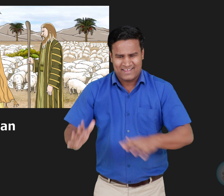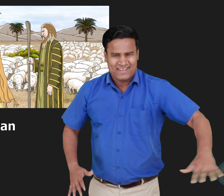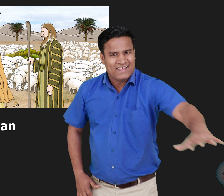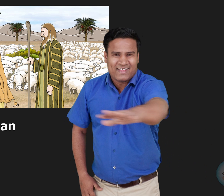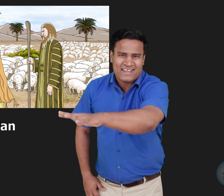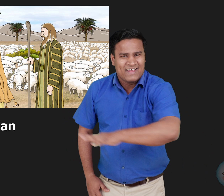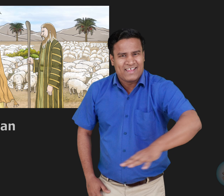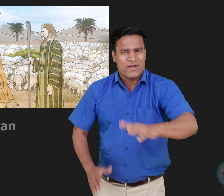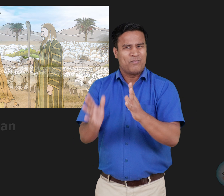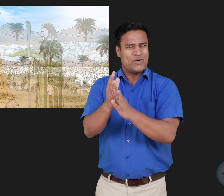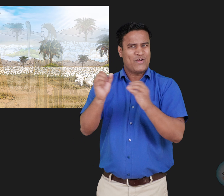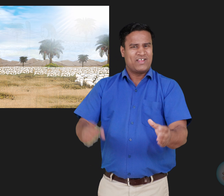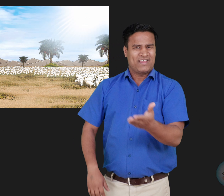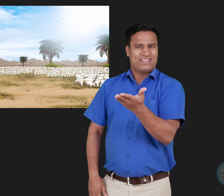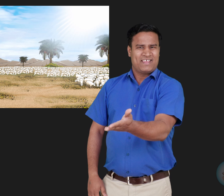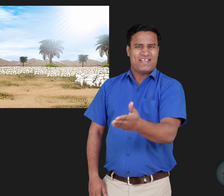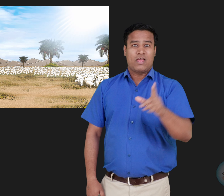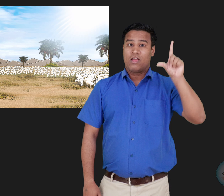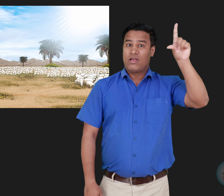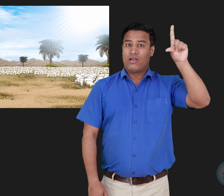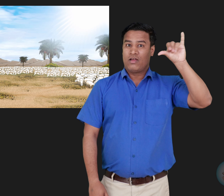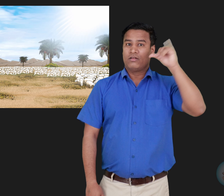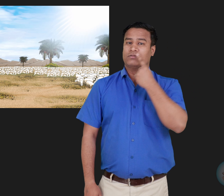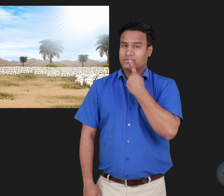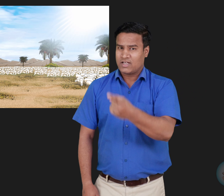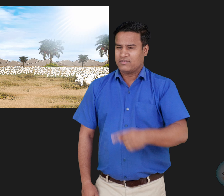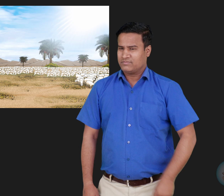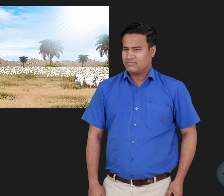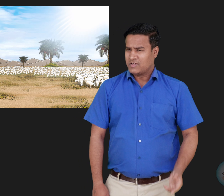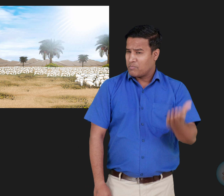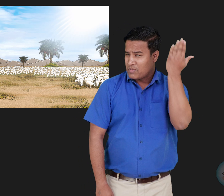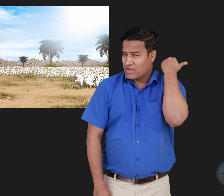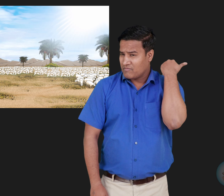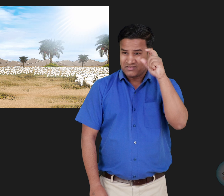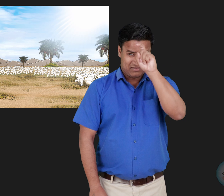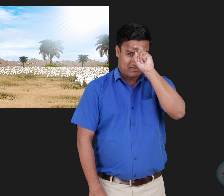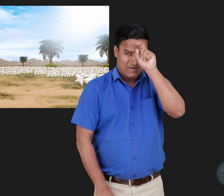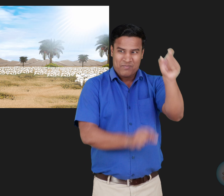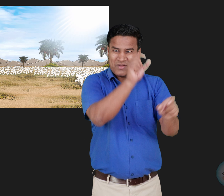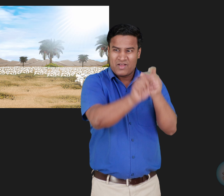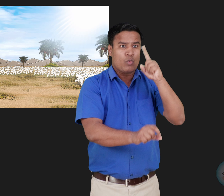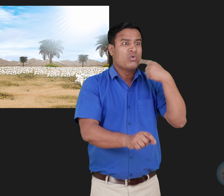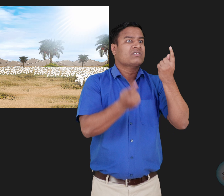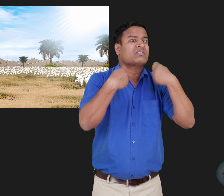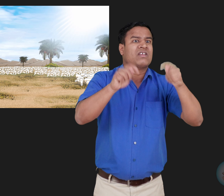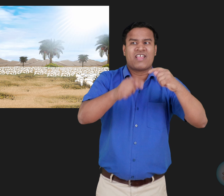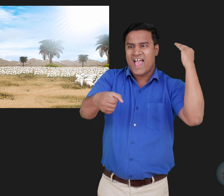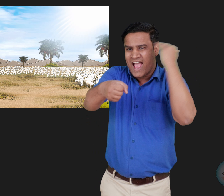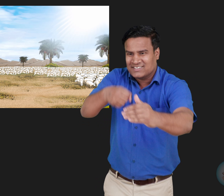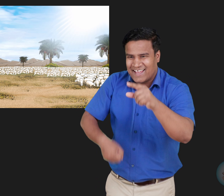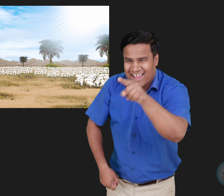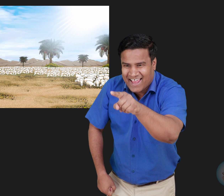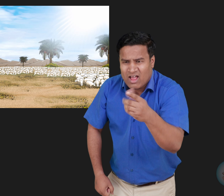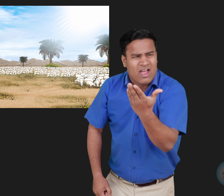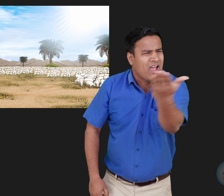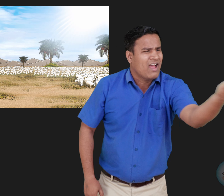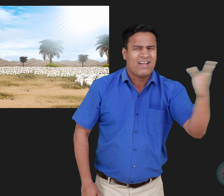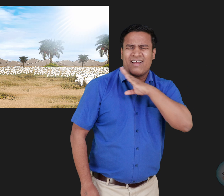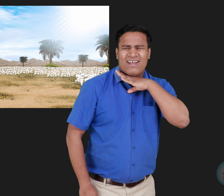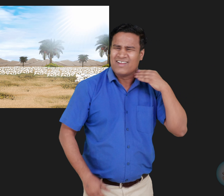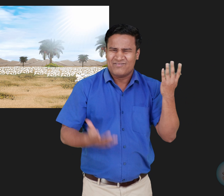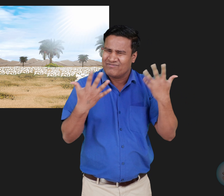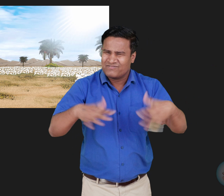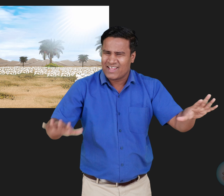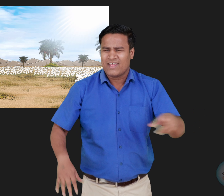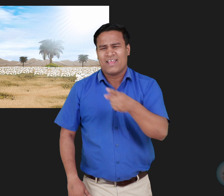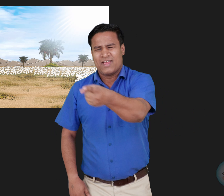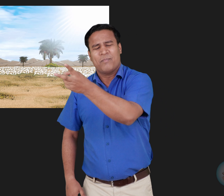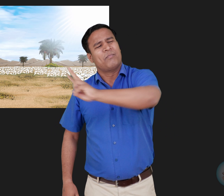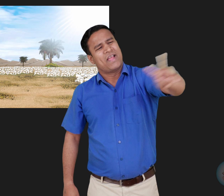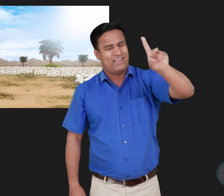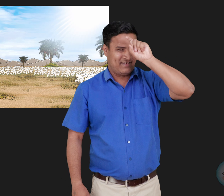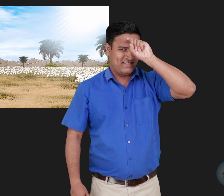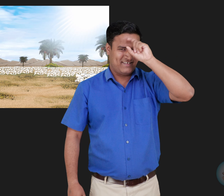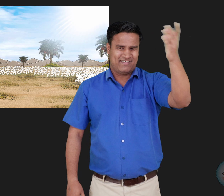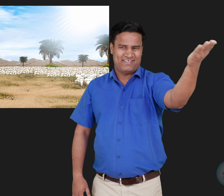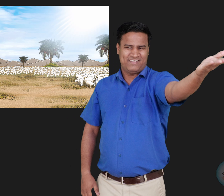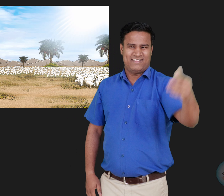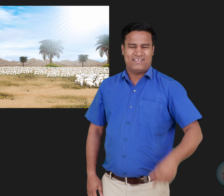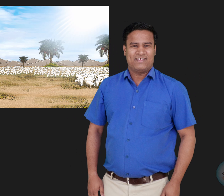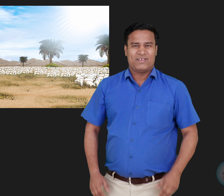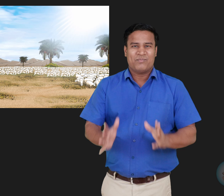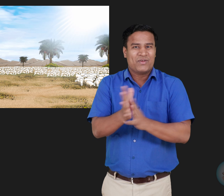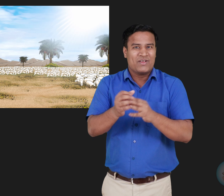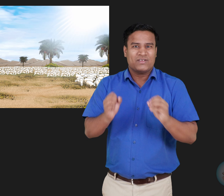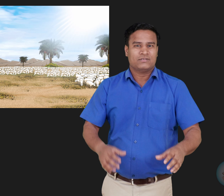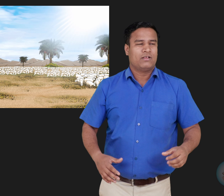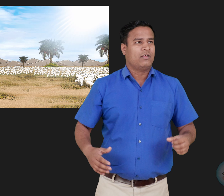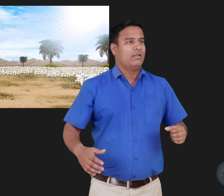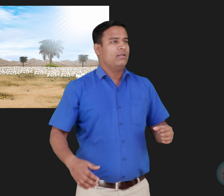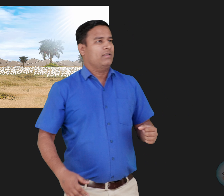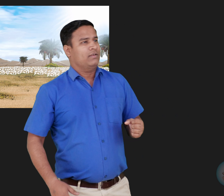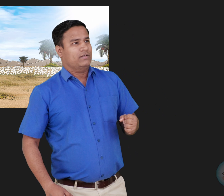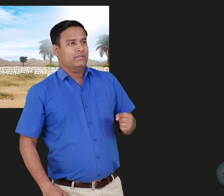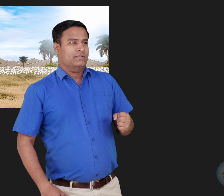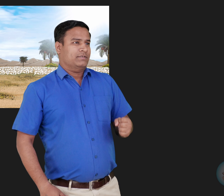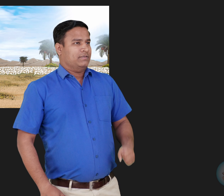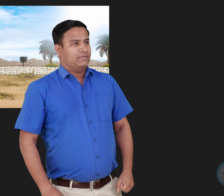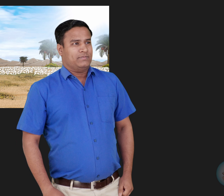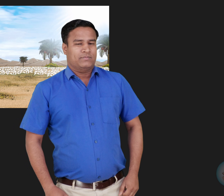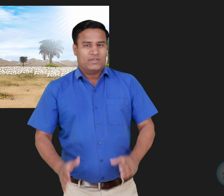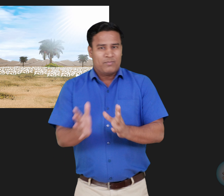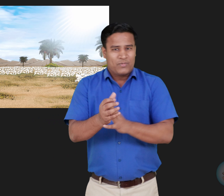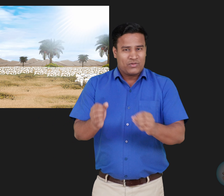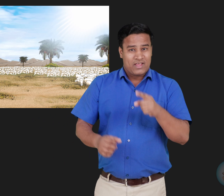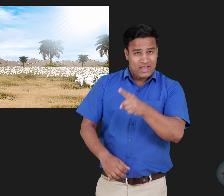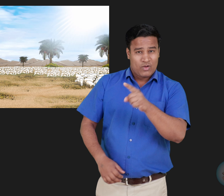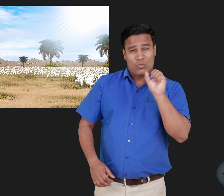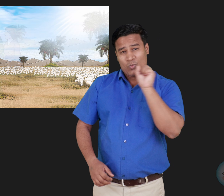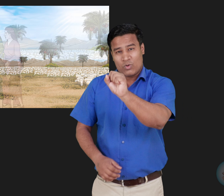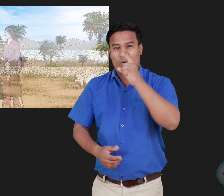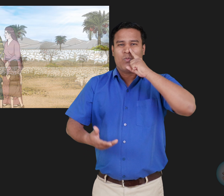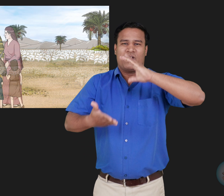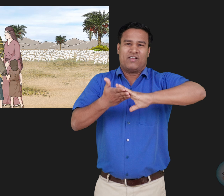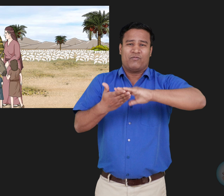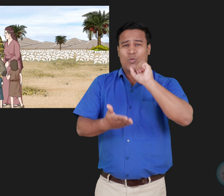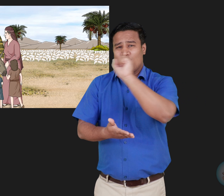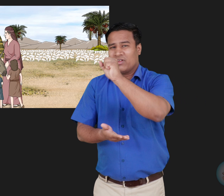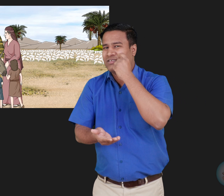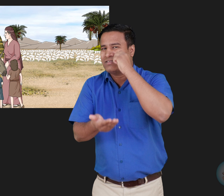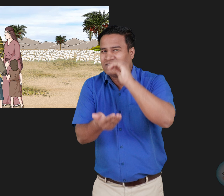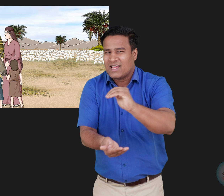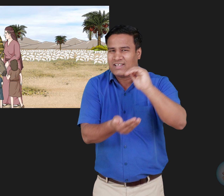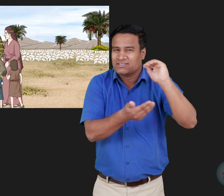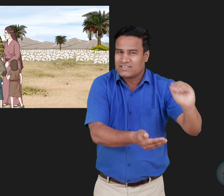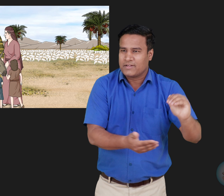Now the LORD had said to Moses in Midian, “Go back to Egypt, for all the men who sought to kill you are dead.”